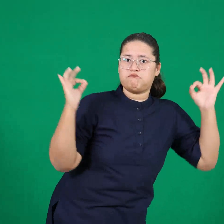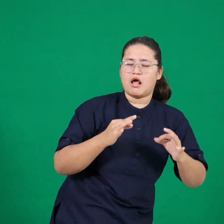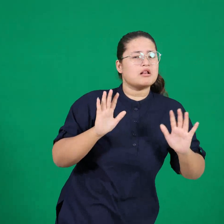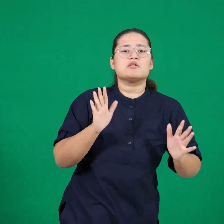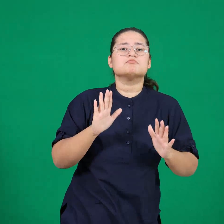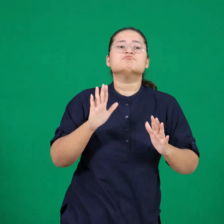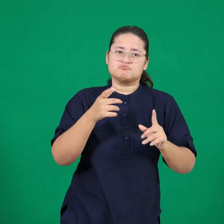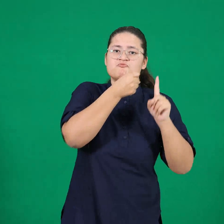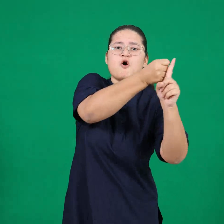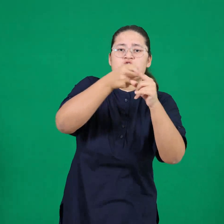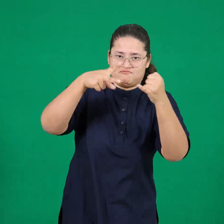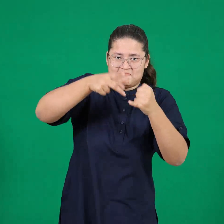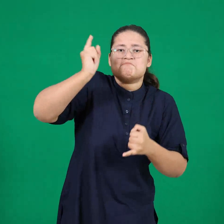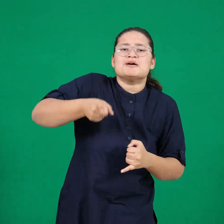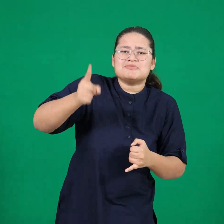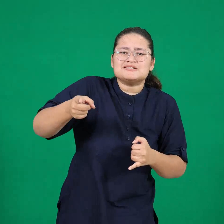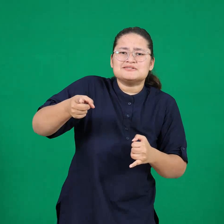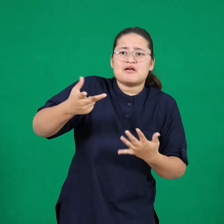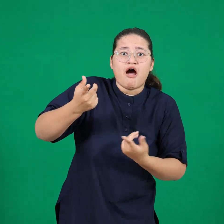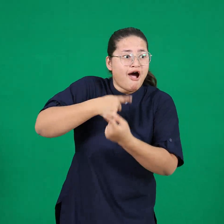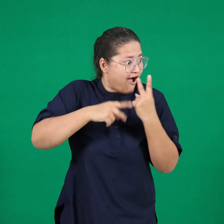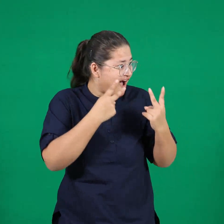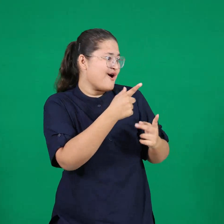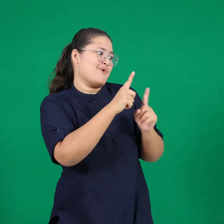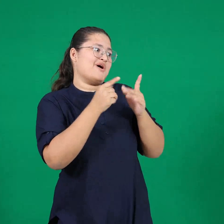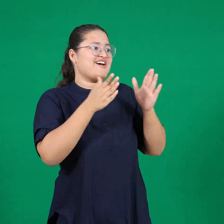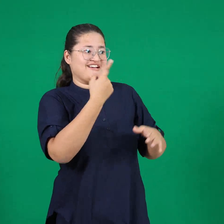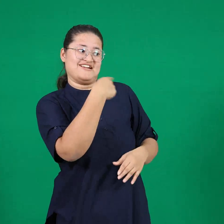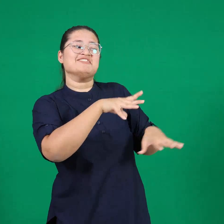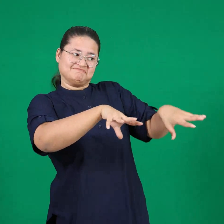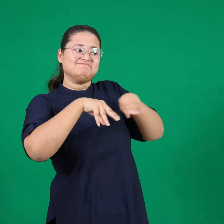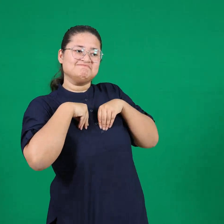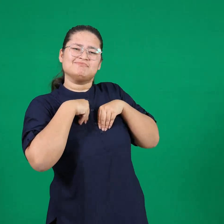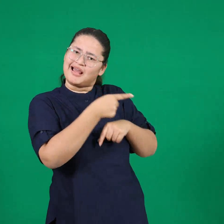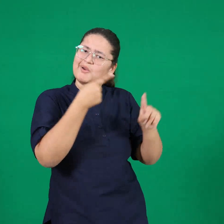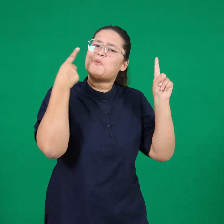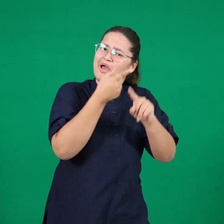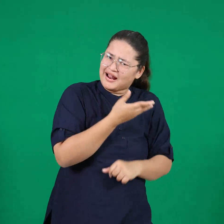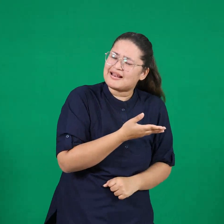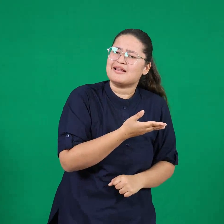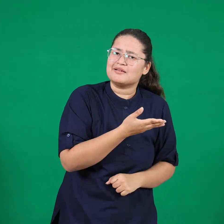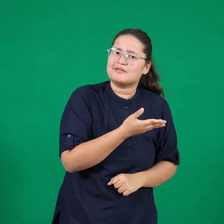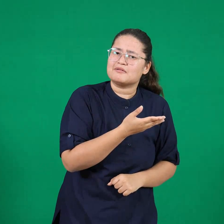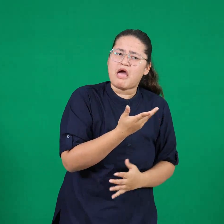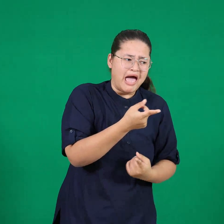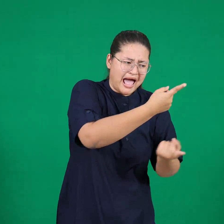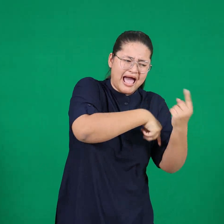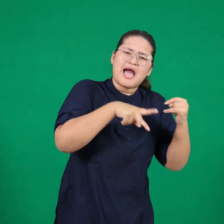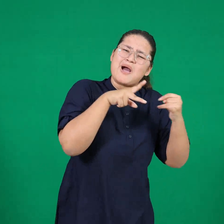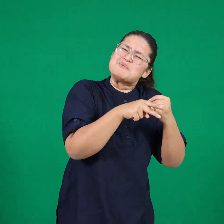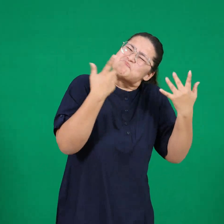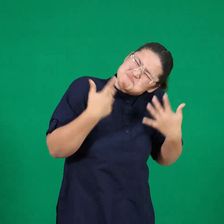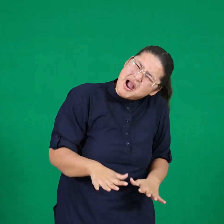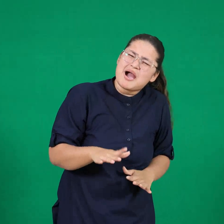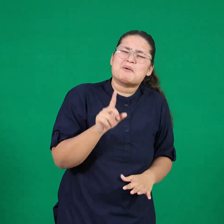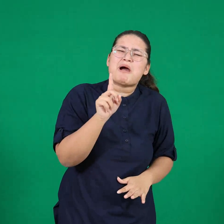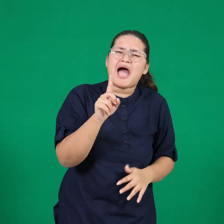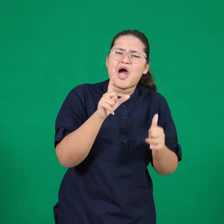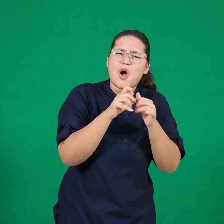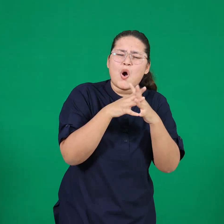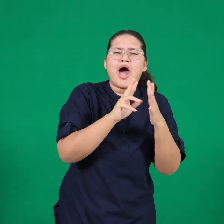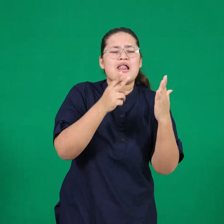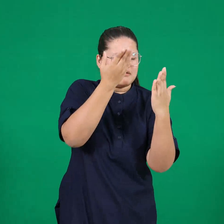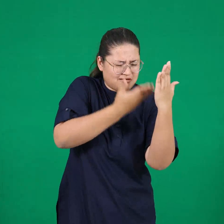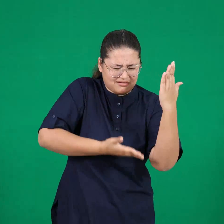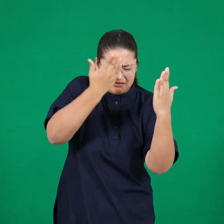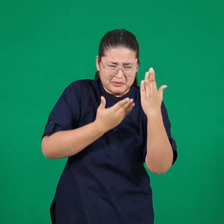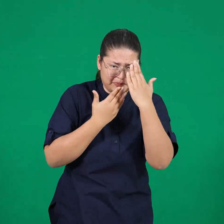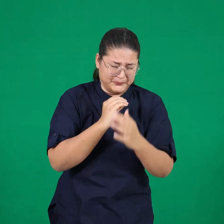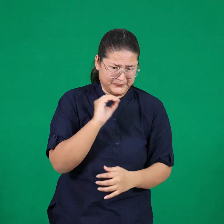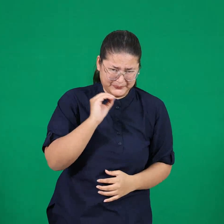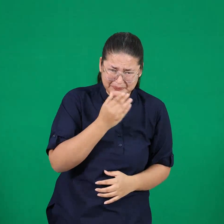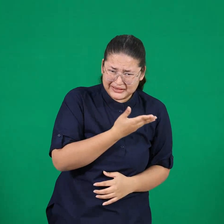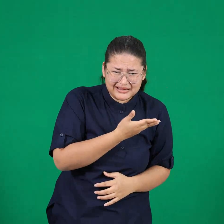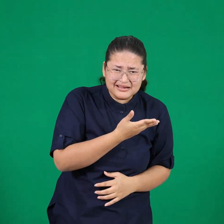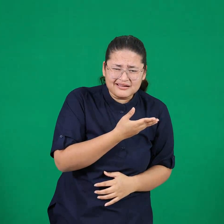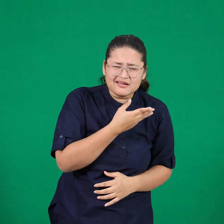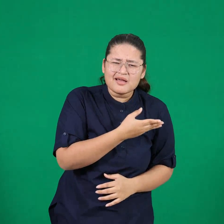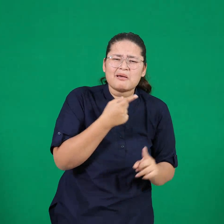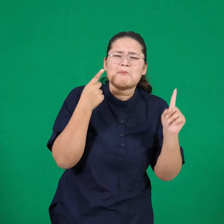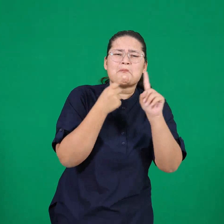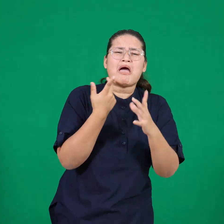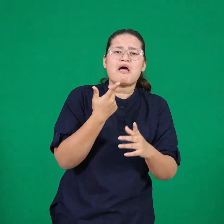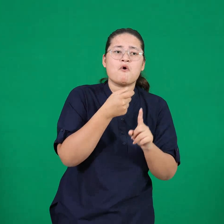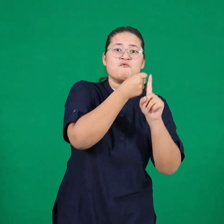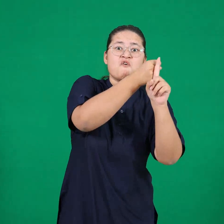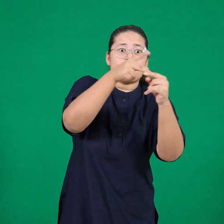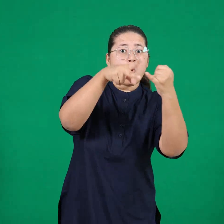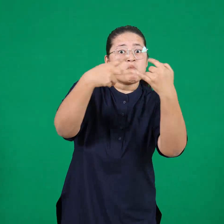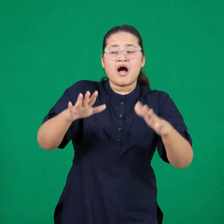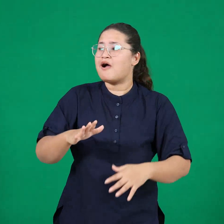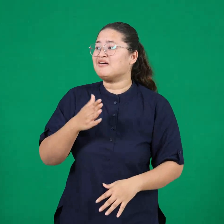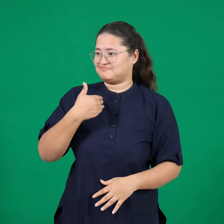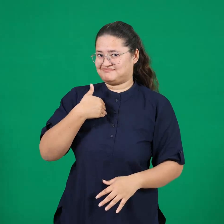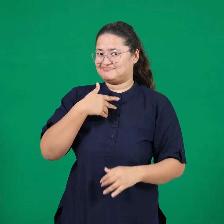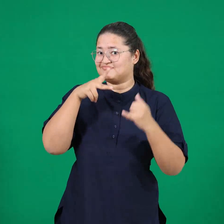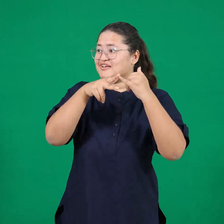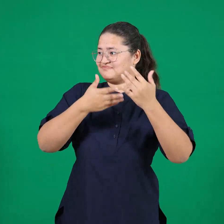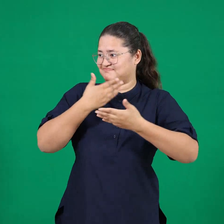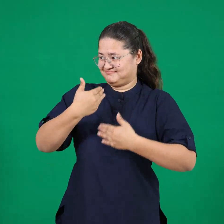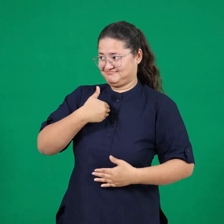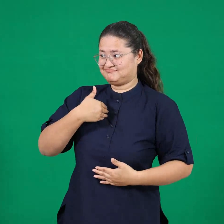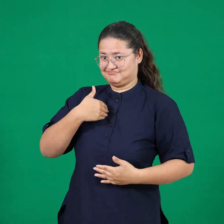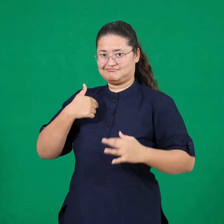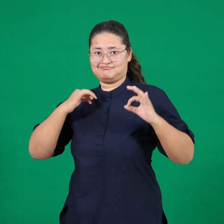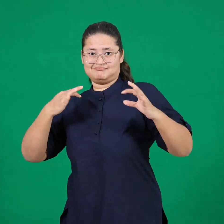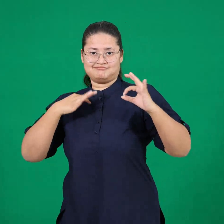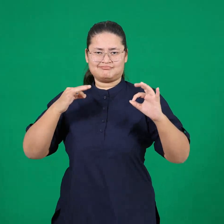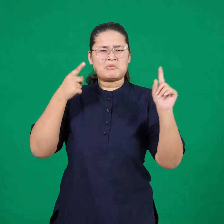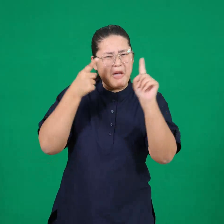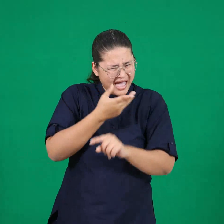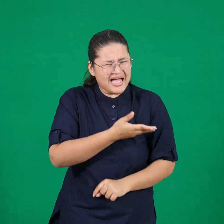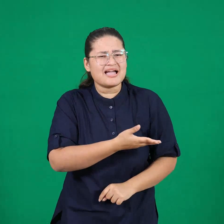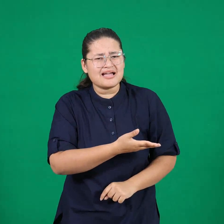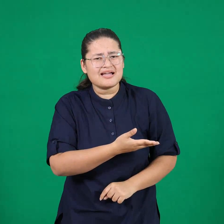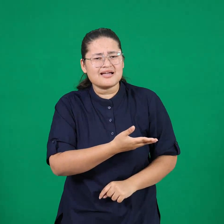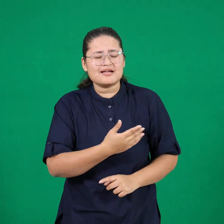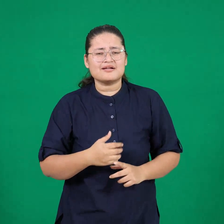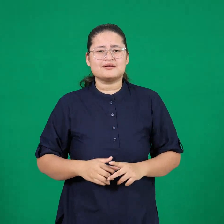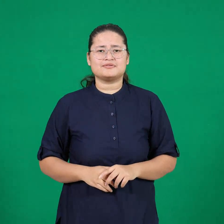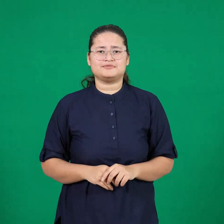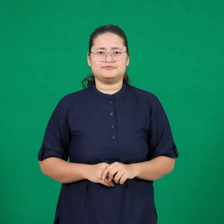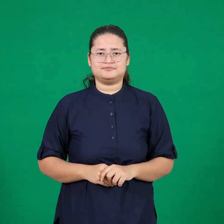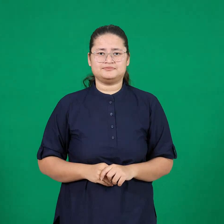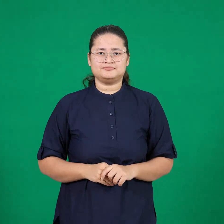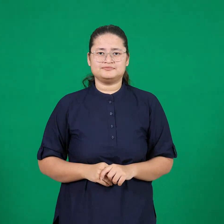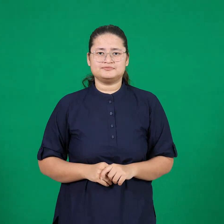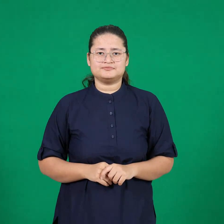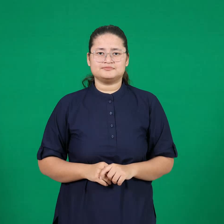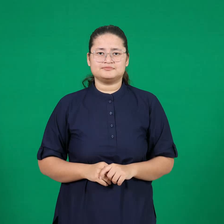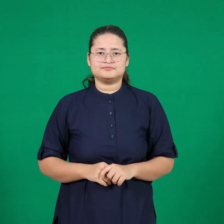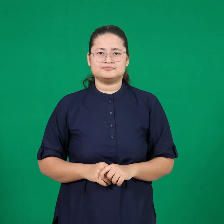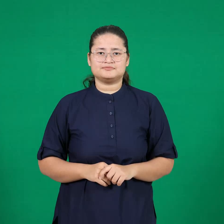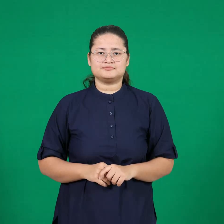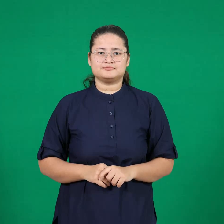For the circumcised do not even keep the law themselves, yet they want you to be circumcised that they may boast in your flesh.